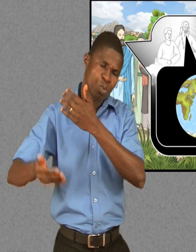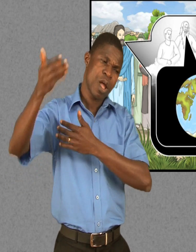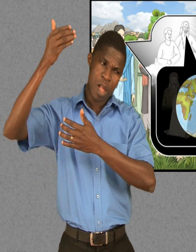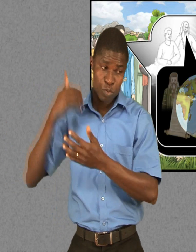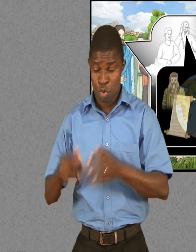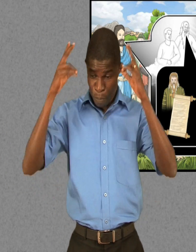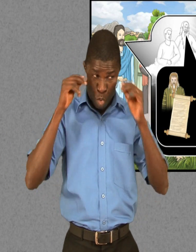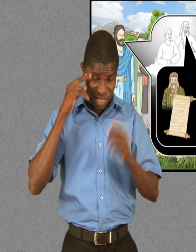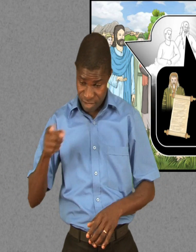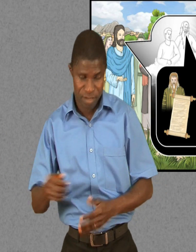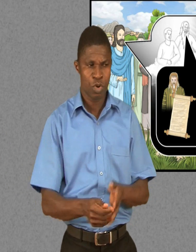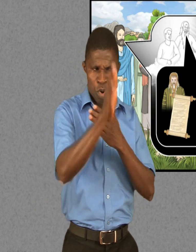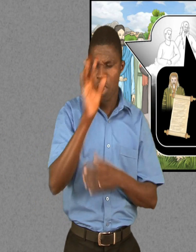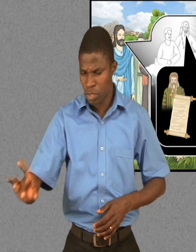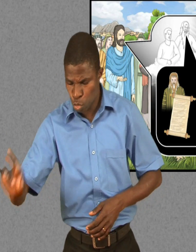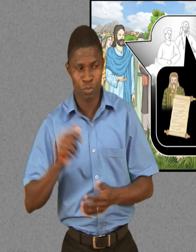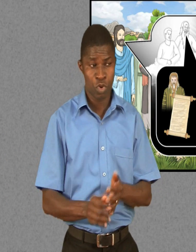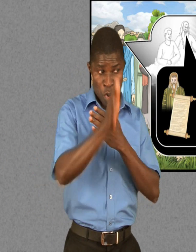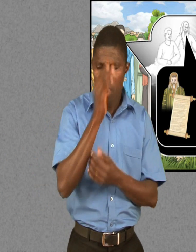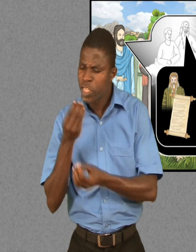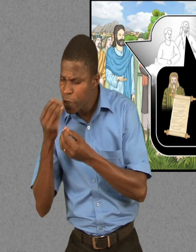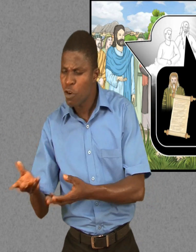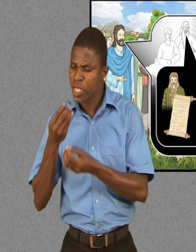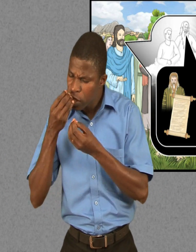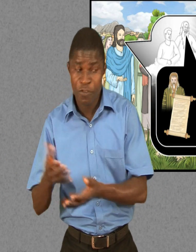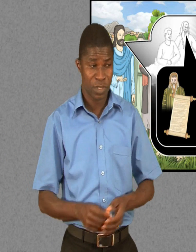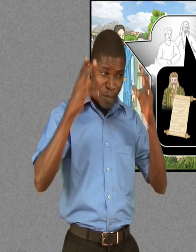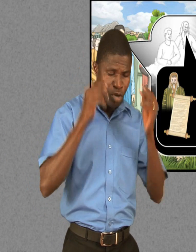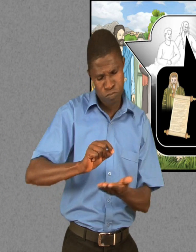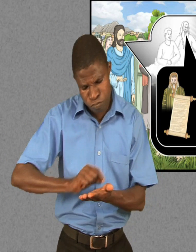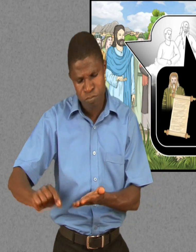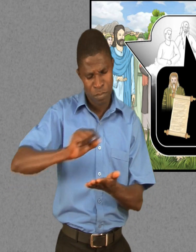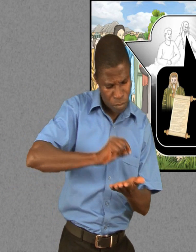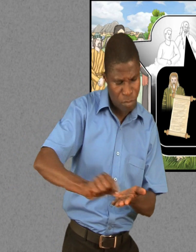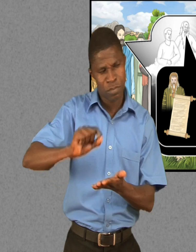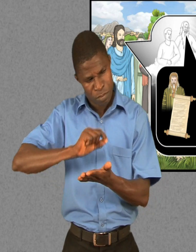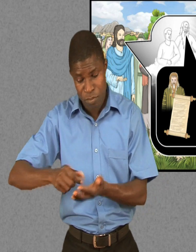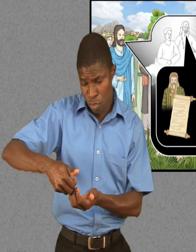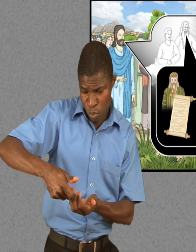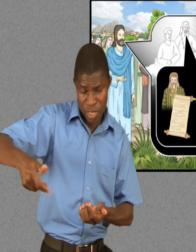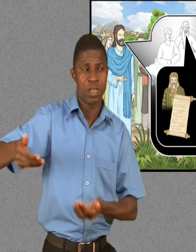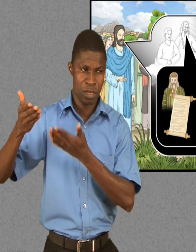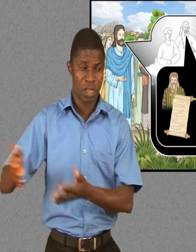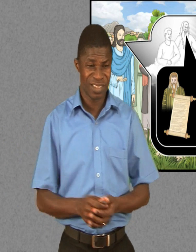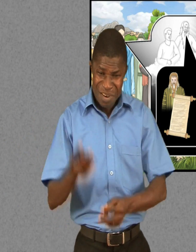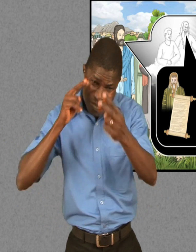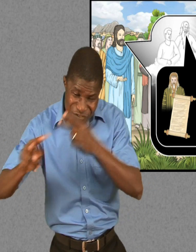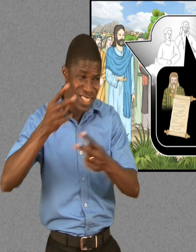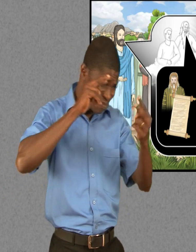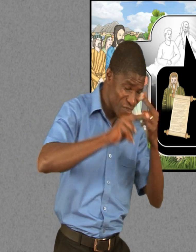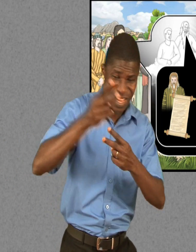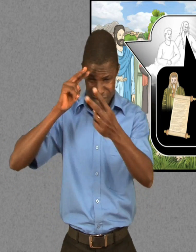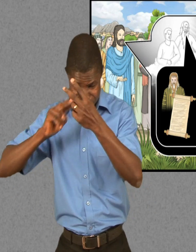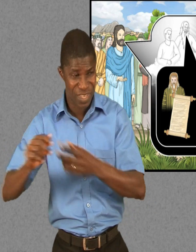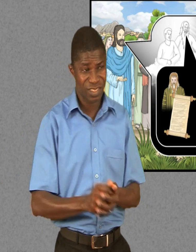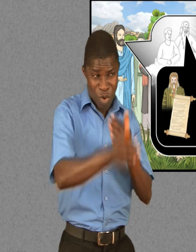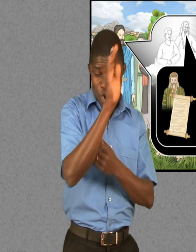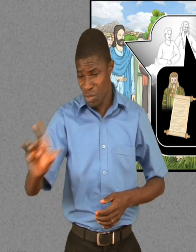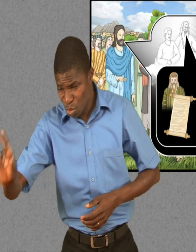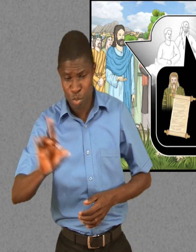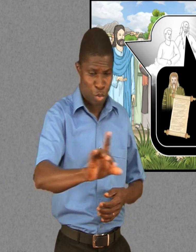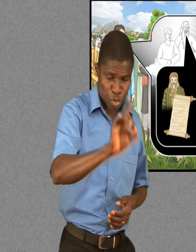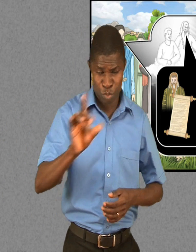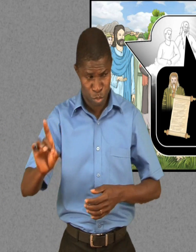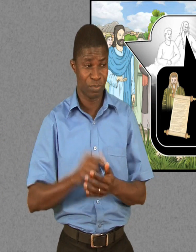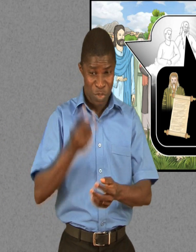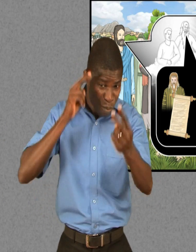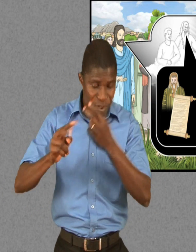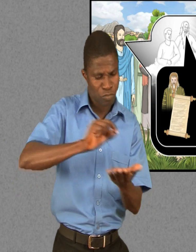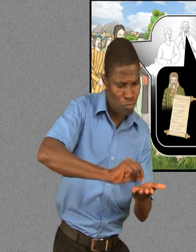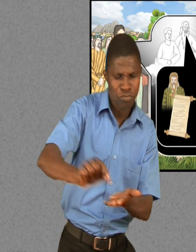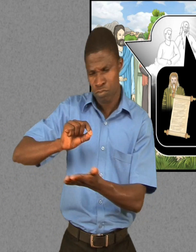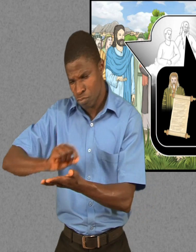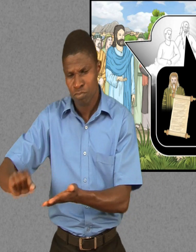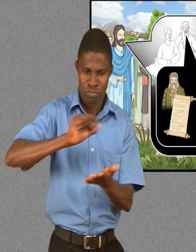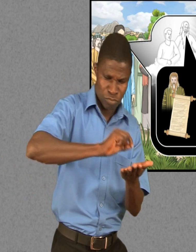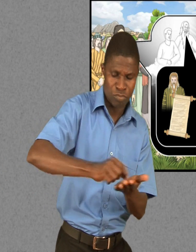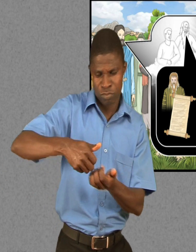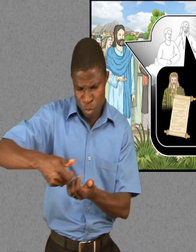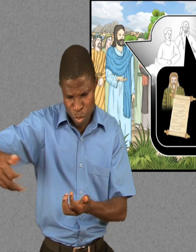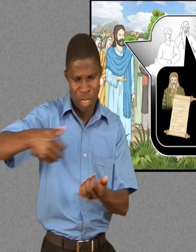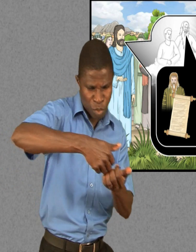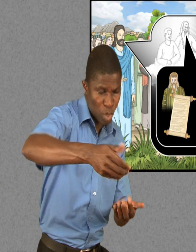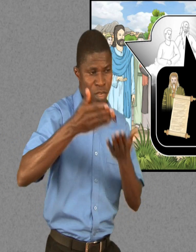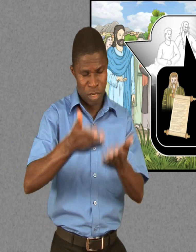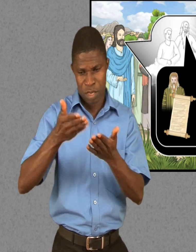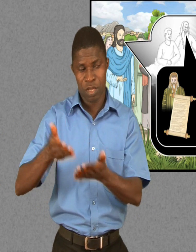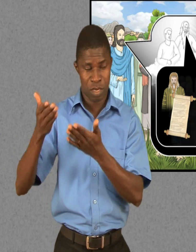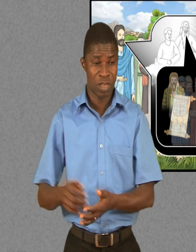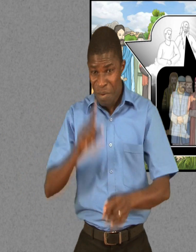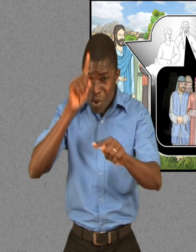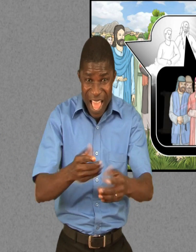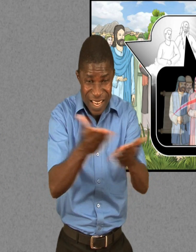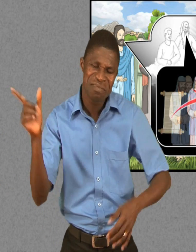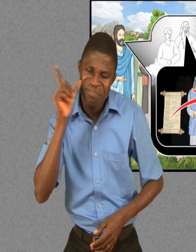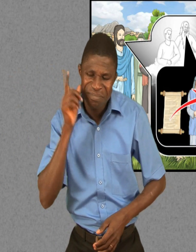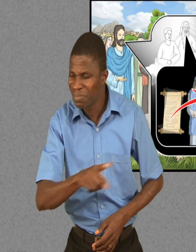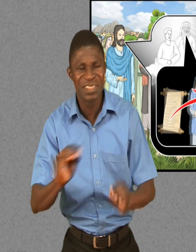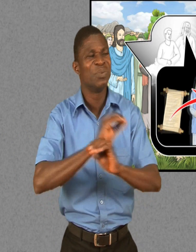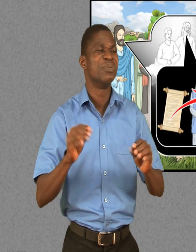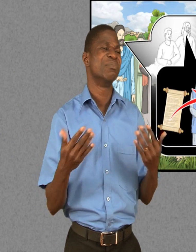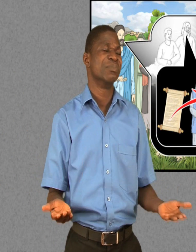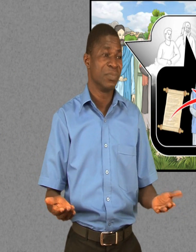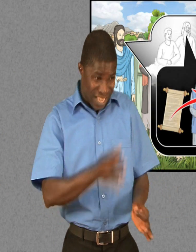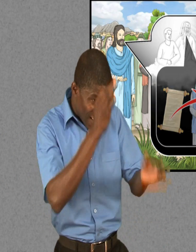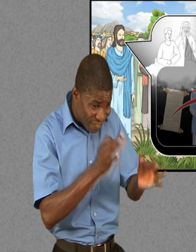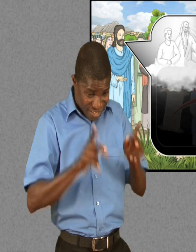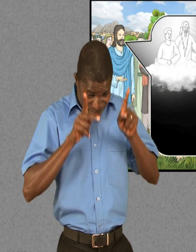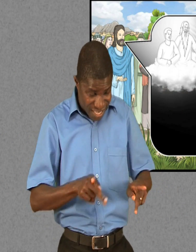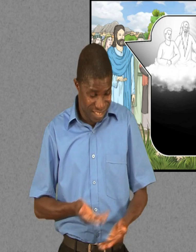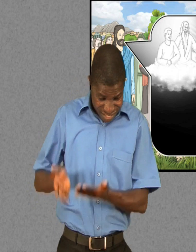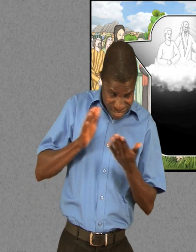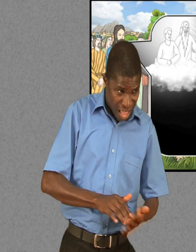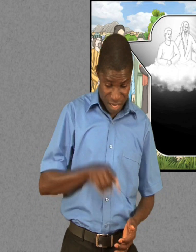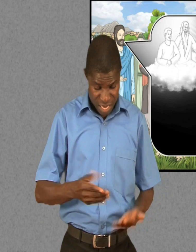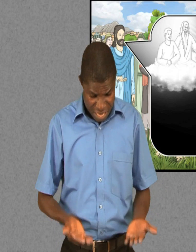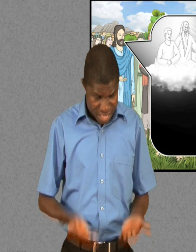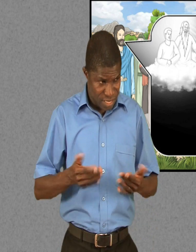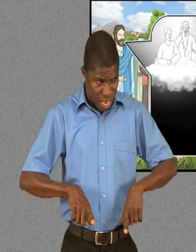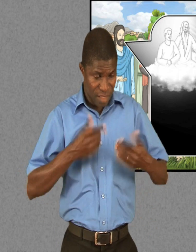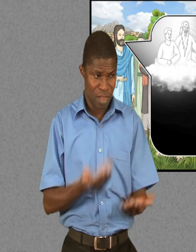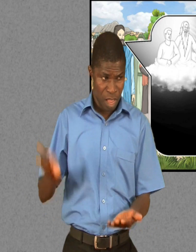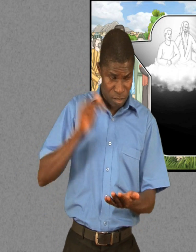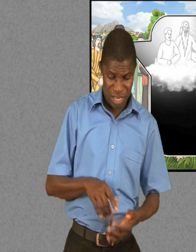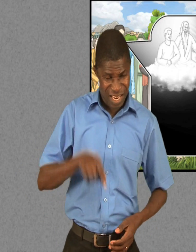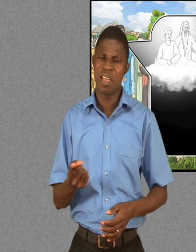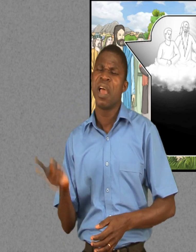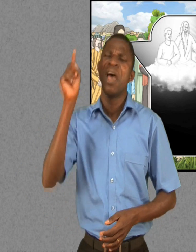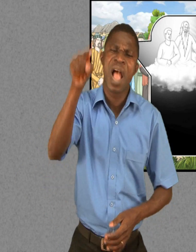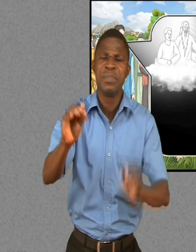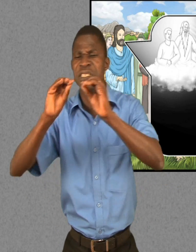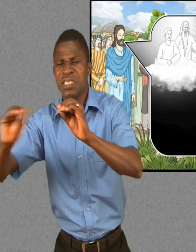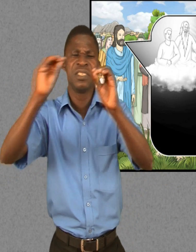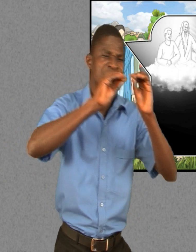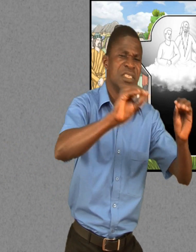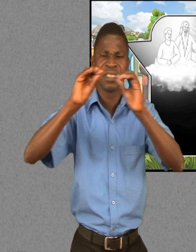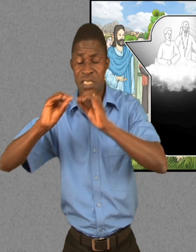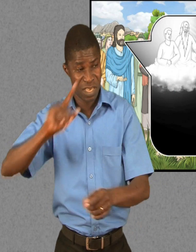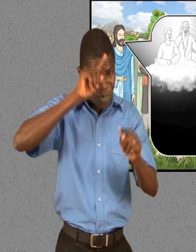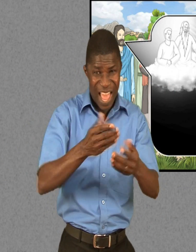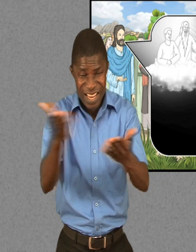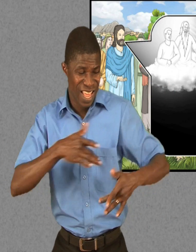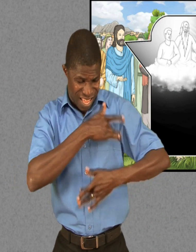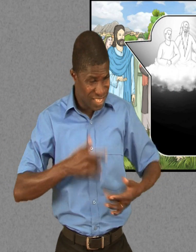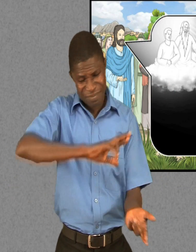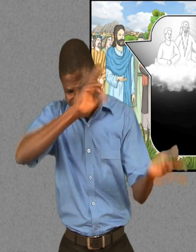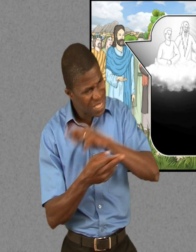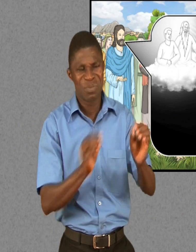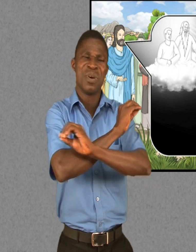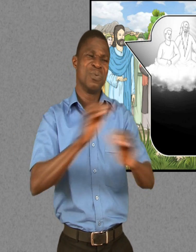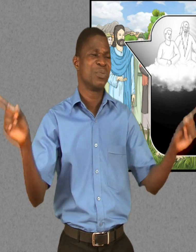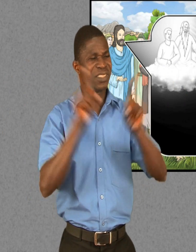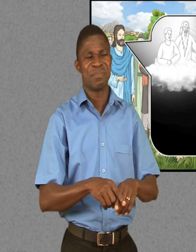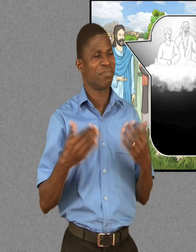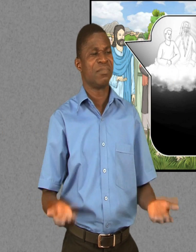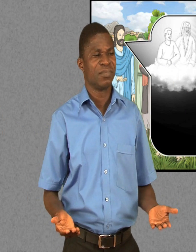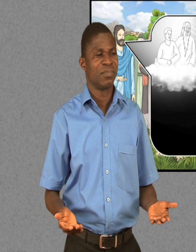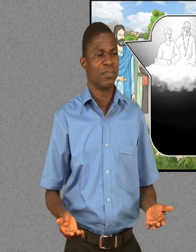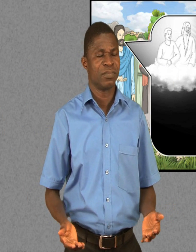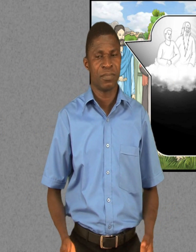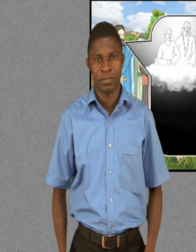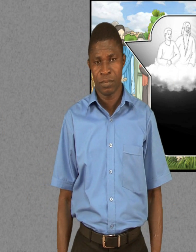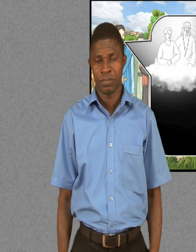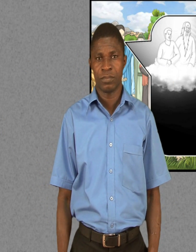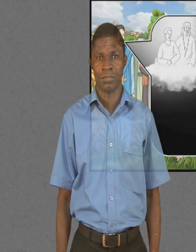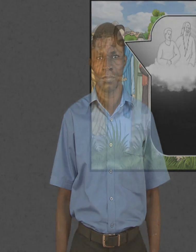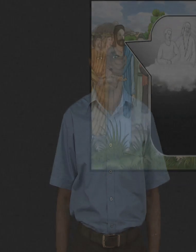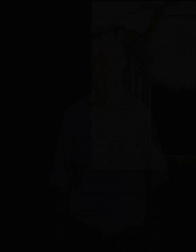Then Abraham said to him, ‘If they do not listen to Moses and the prophets, they will not be persuaded even if someone rises from the dead.’”